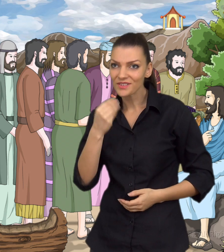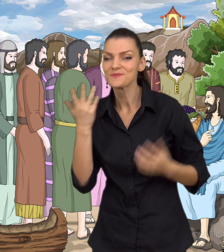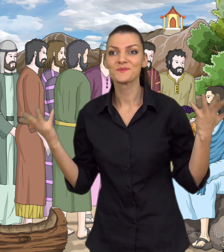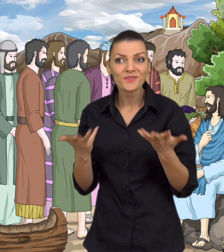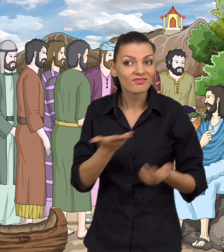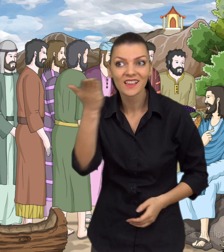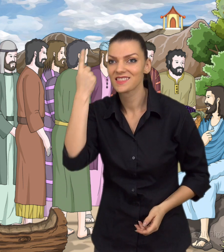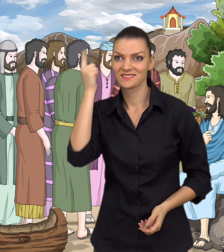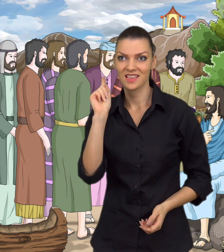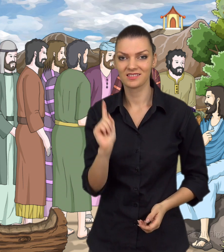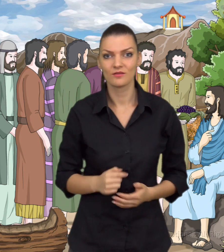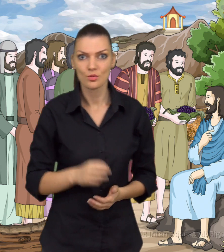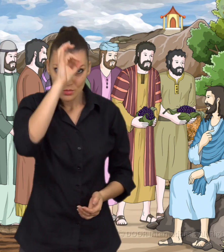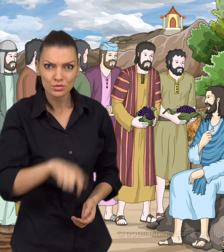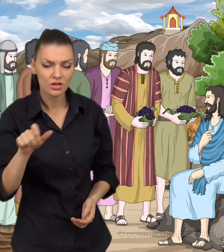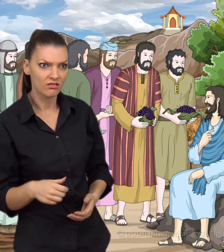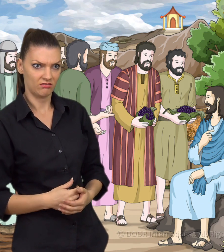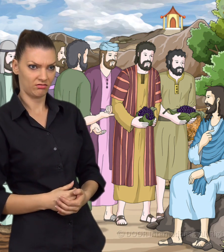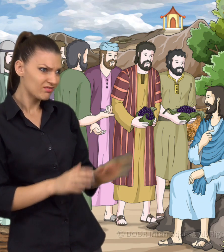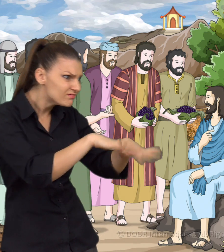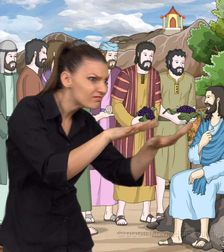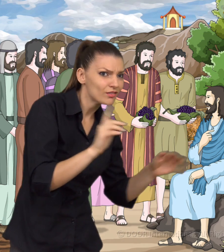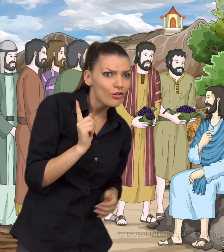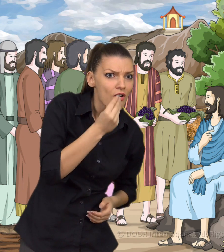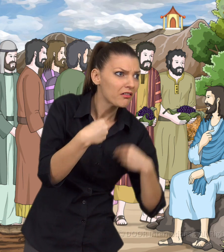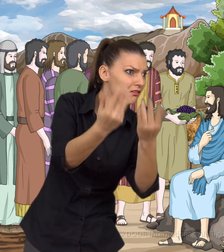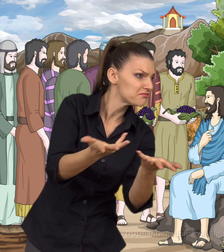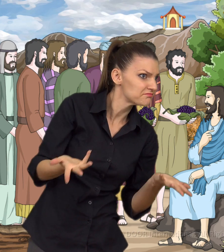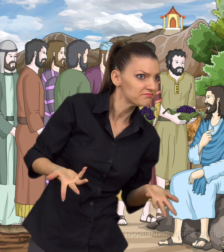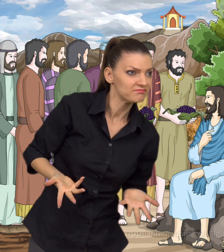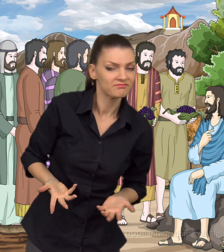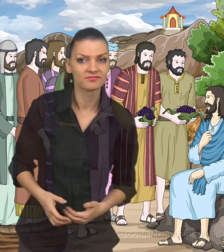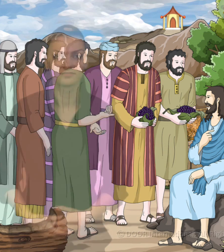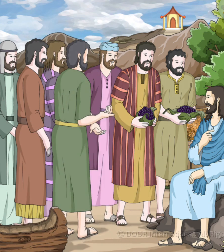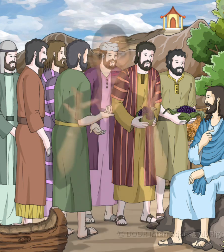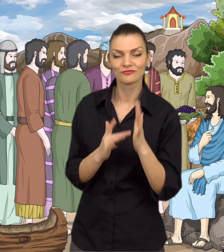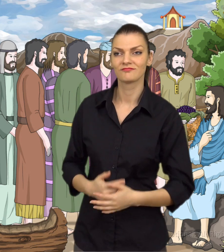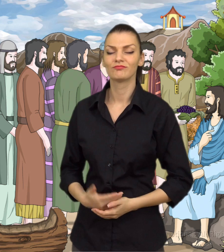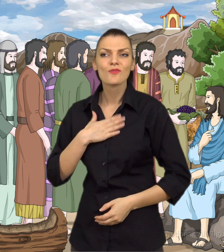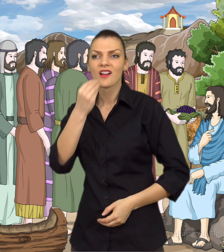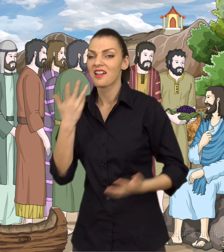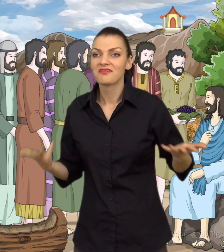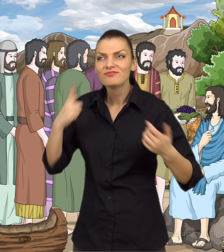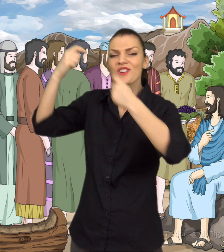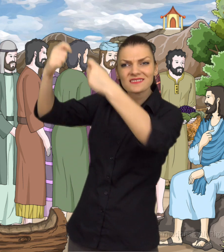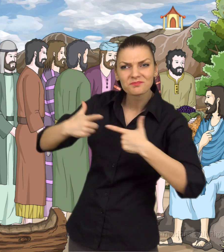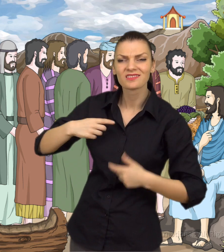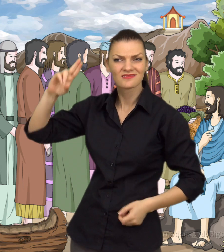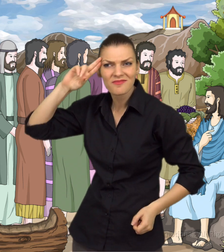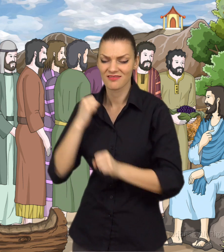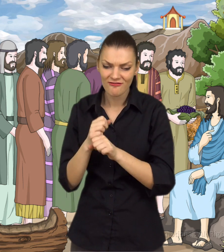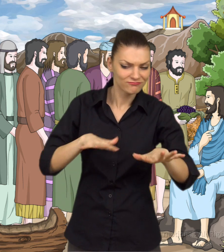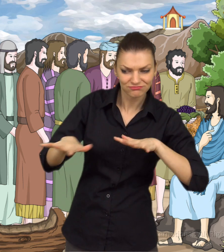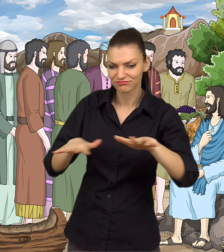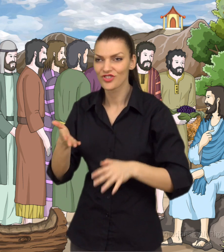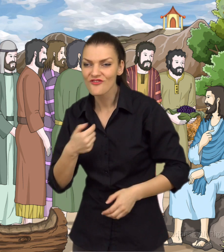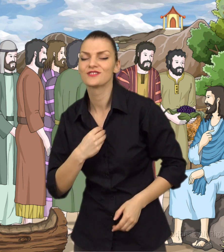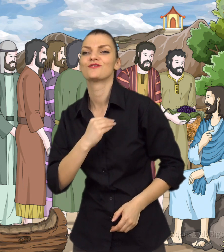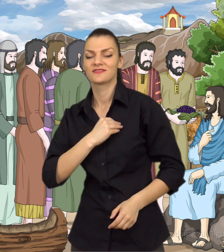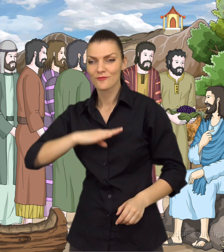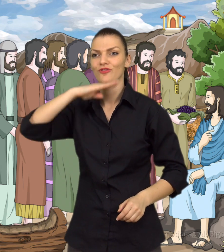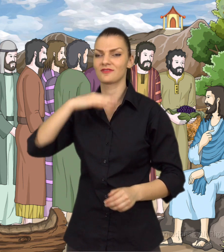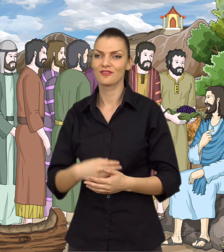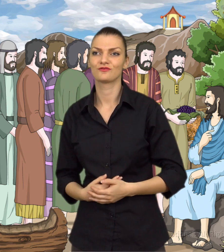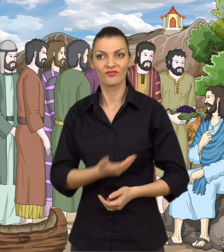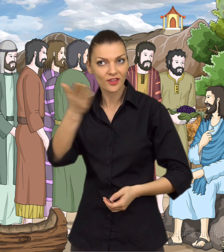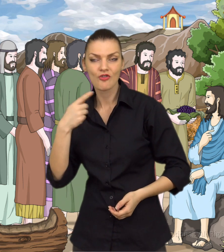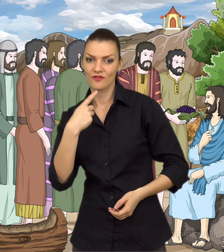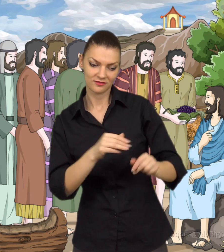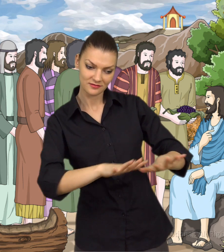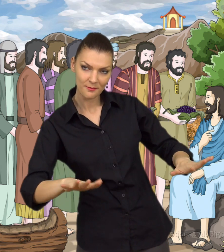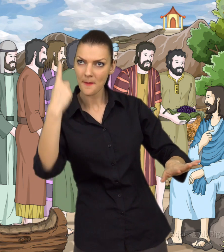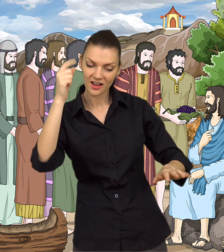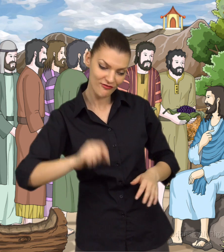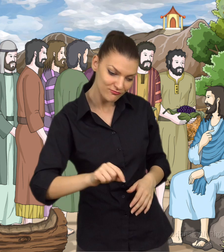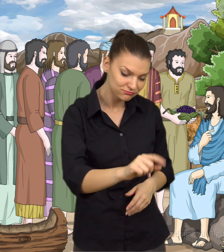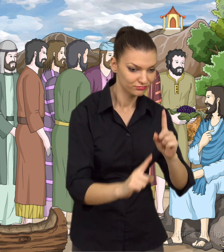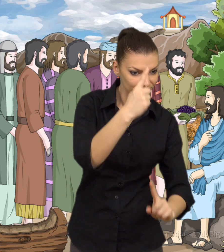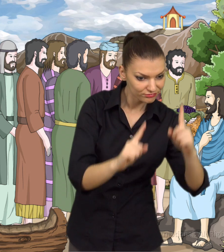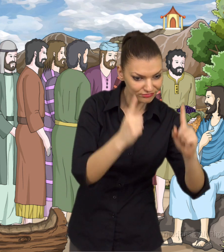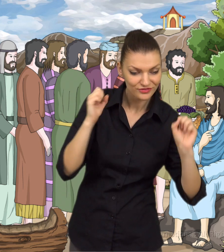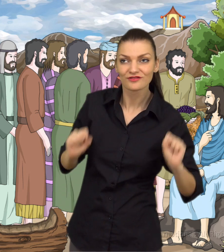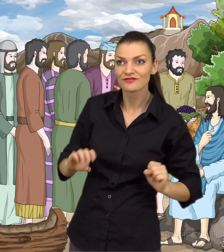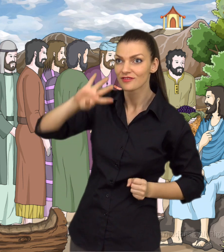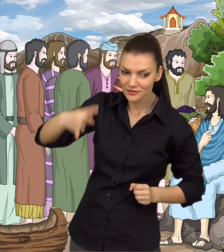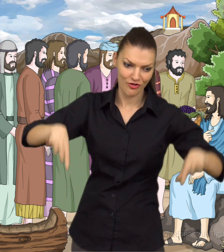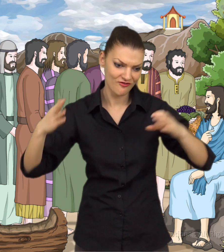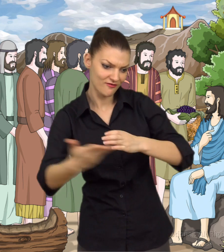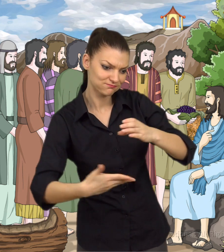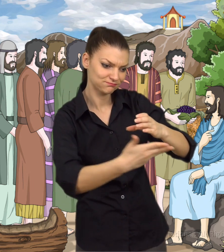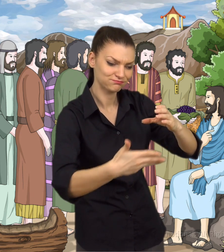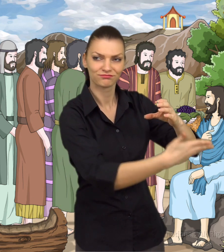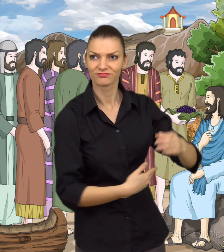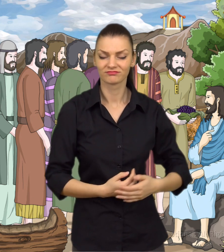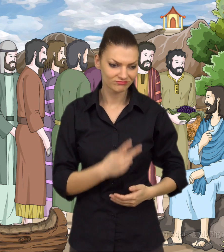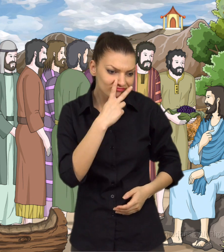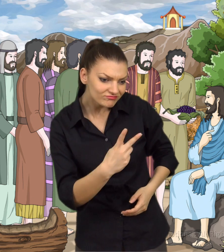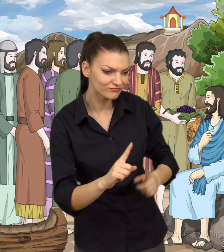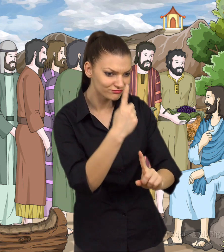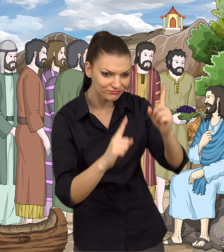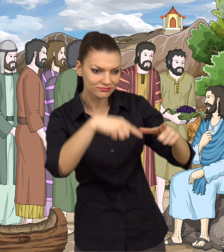So the disciples asked one another, “Could someone have brought Him food?” Jesus explained, “My food is to do the will of Him who sent Me and to finish His work.